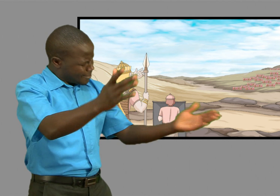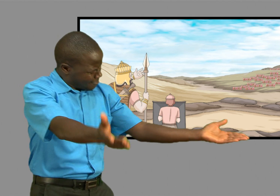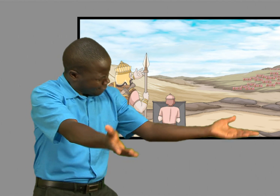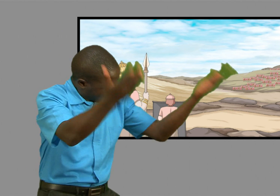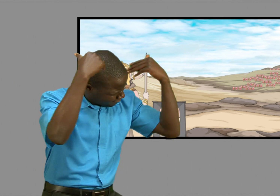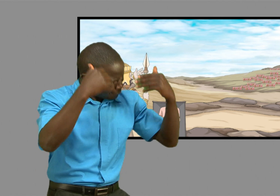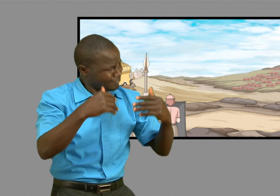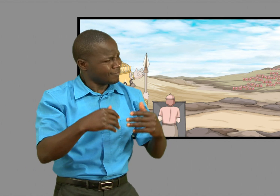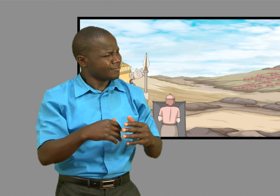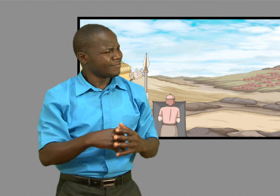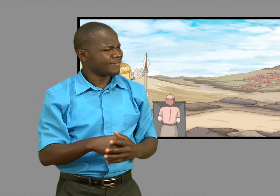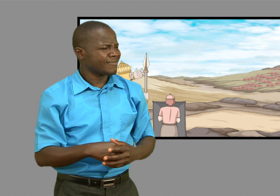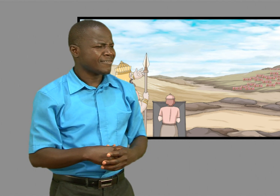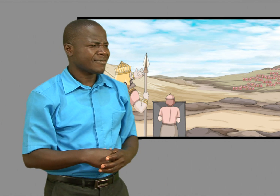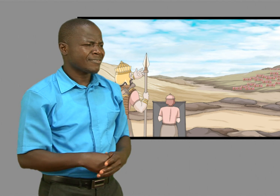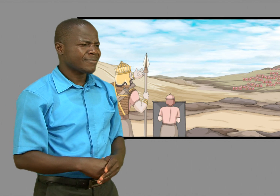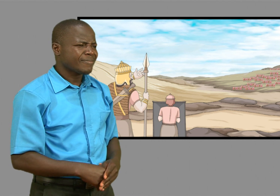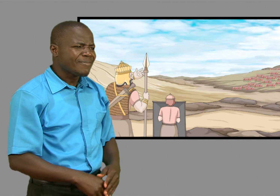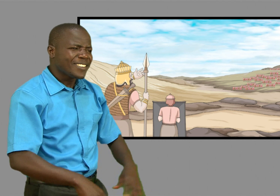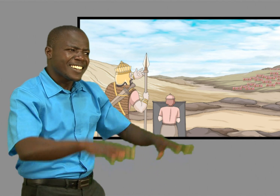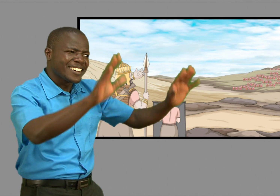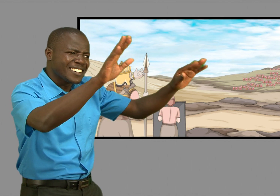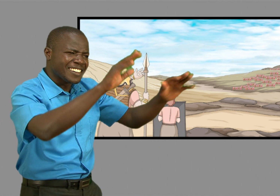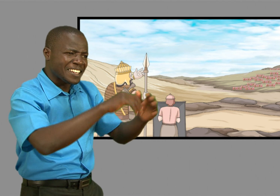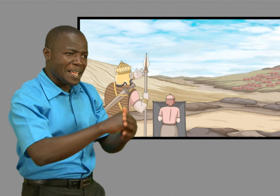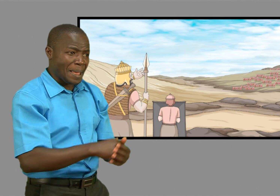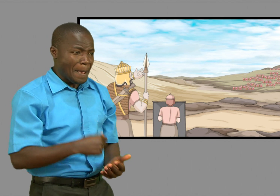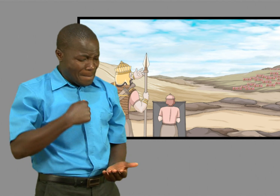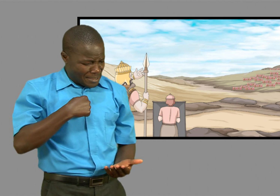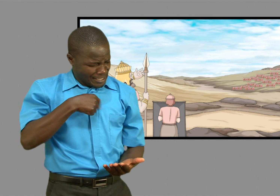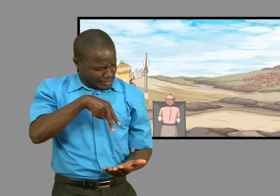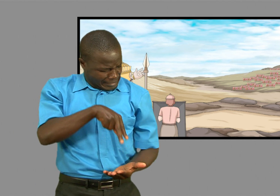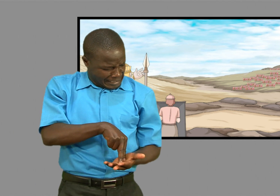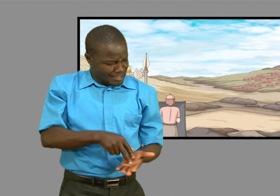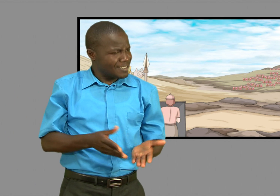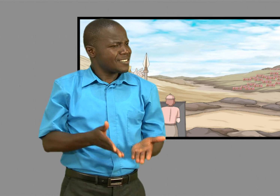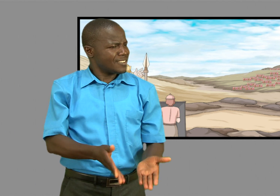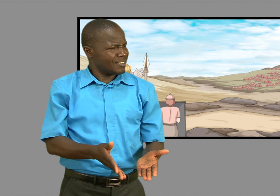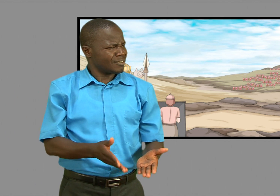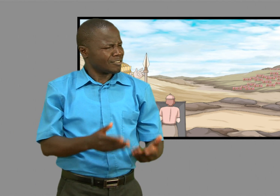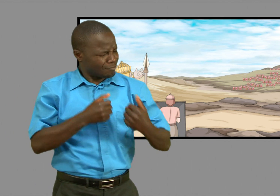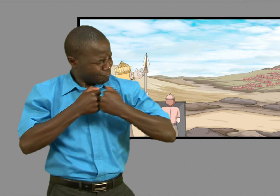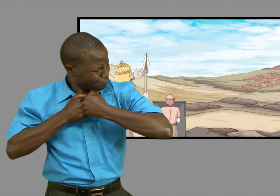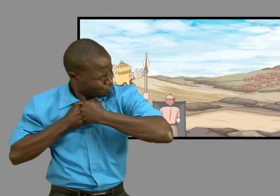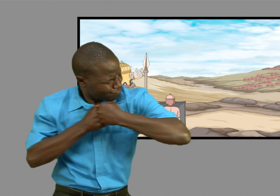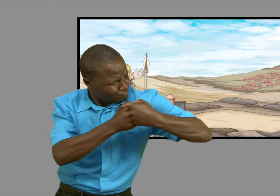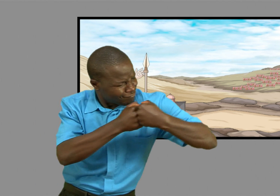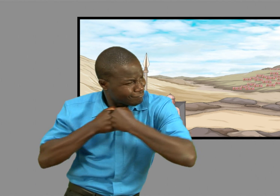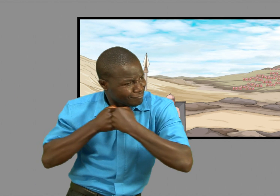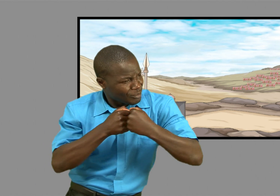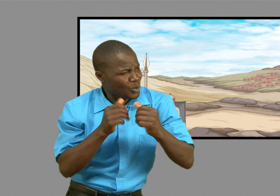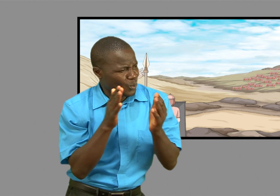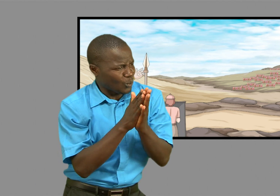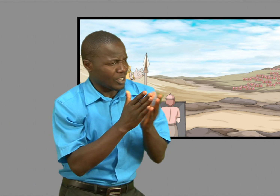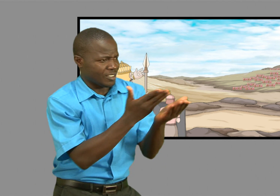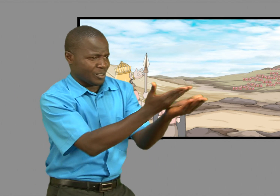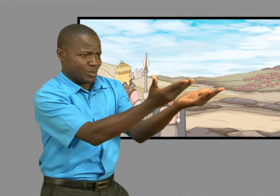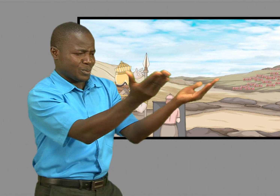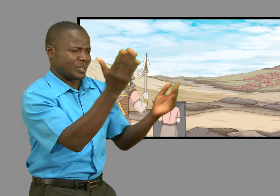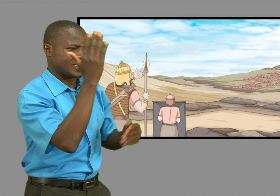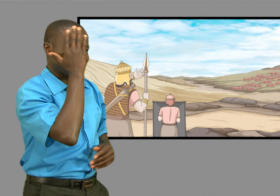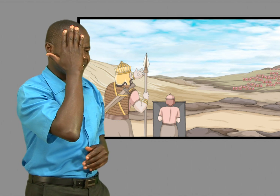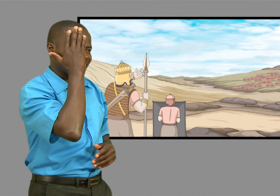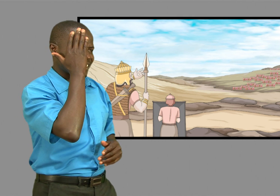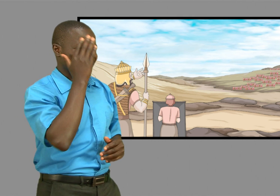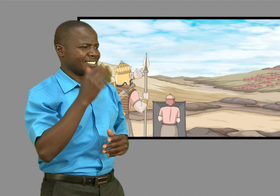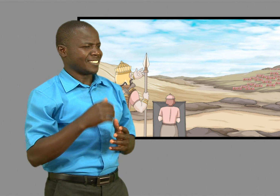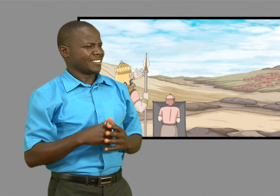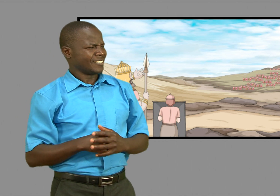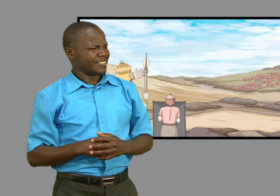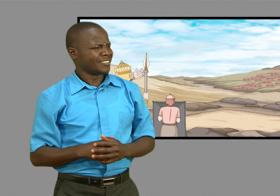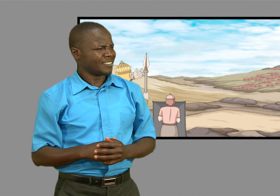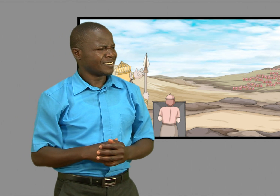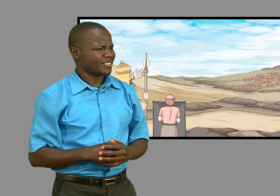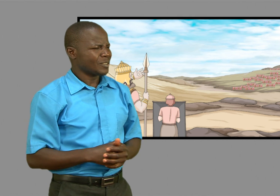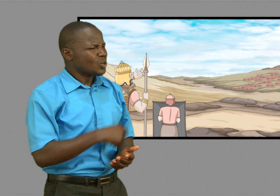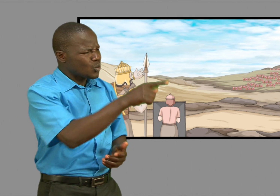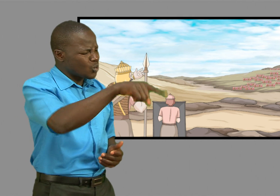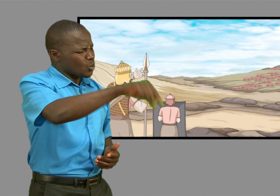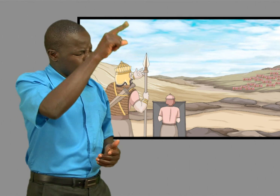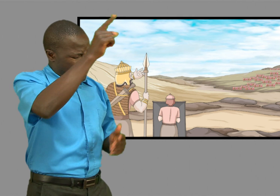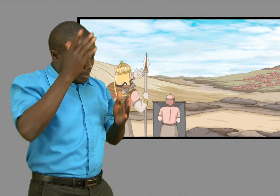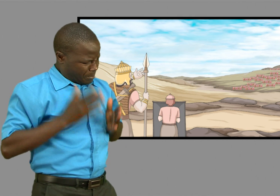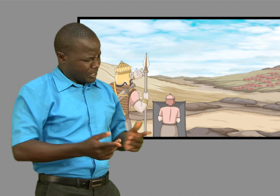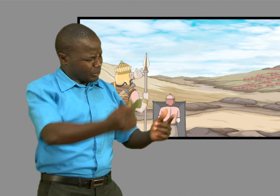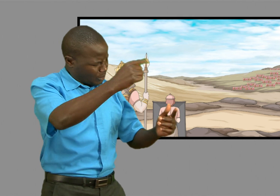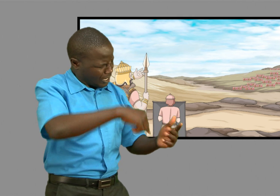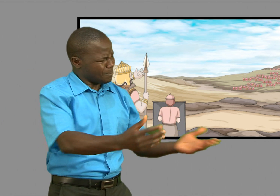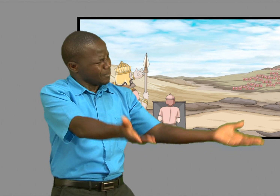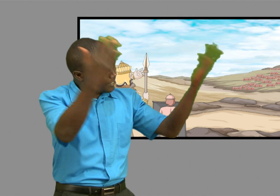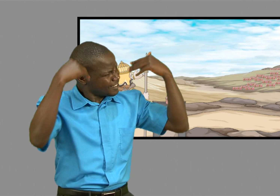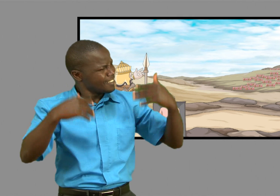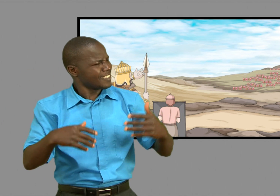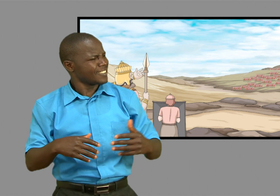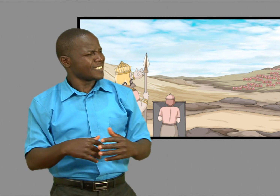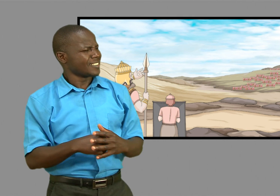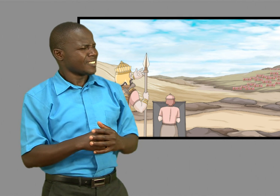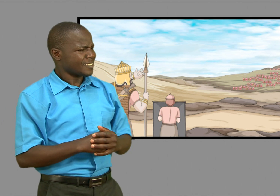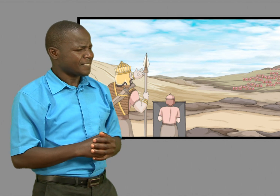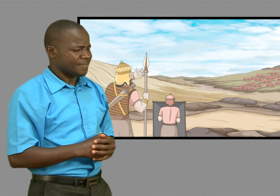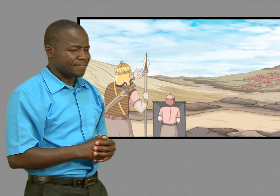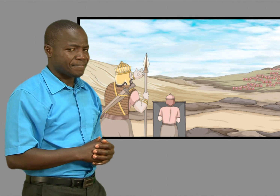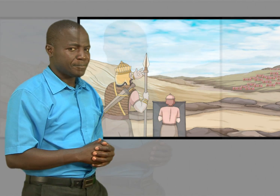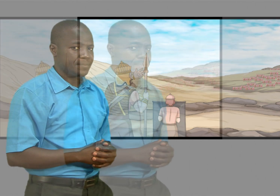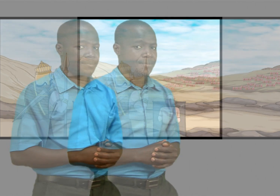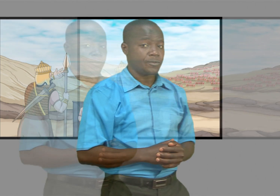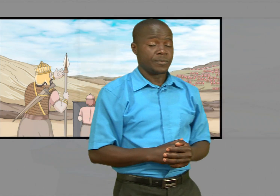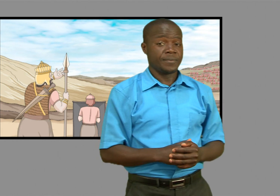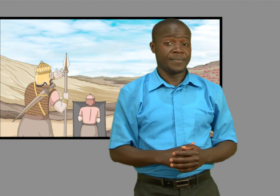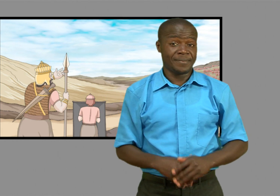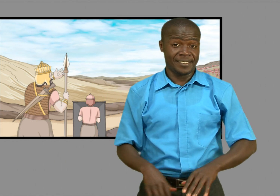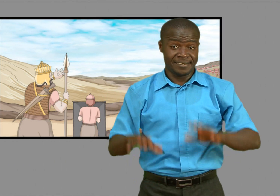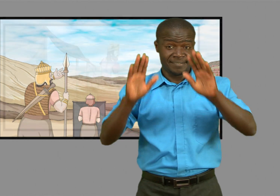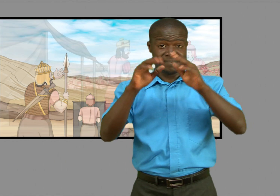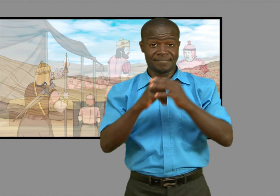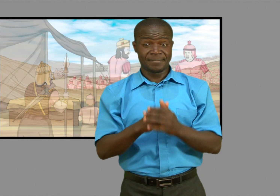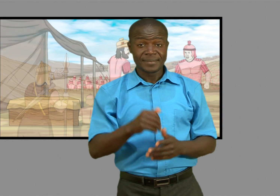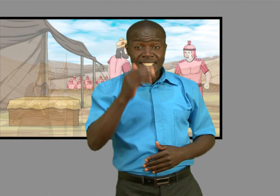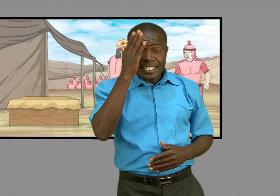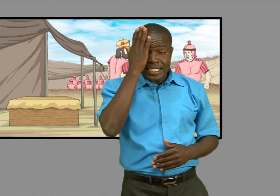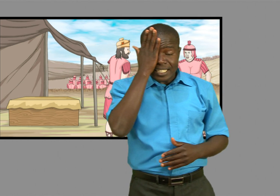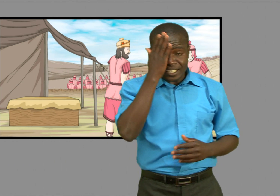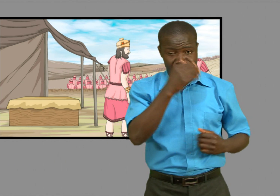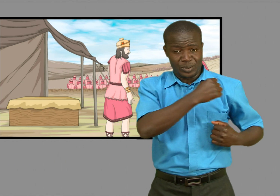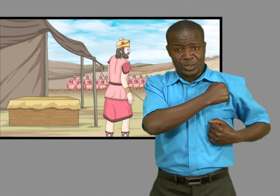Then the Philistine said, “I defy the ranks of Israel this day! Give me a man to fight!”